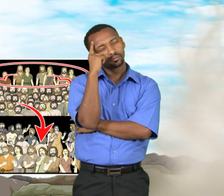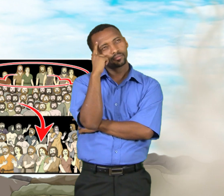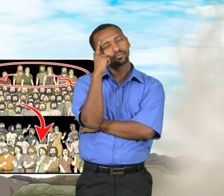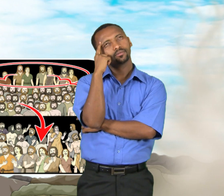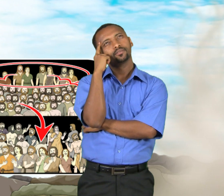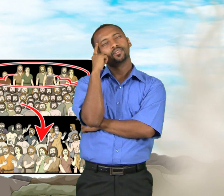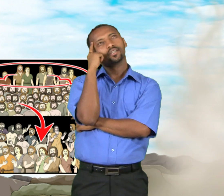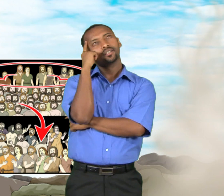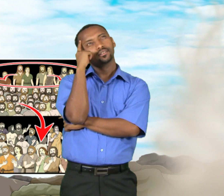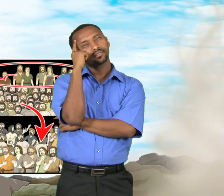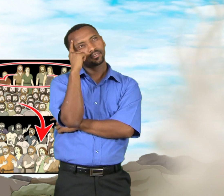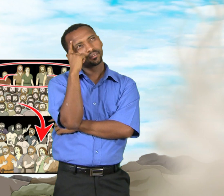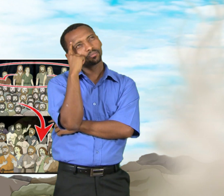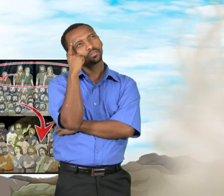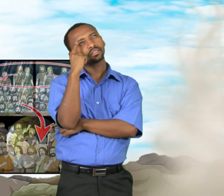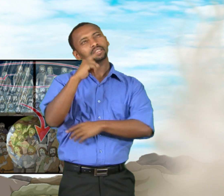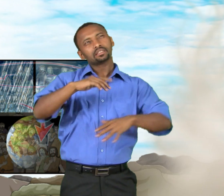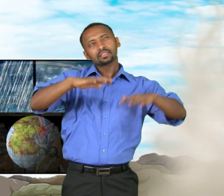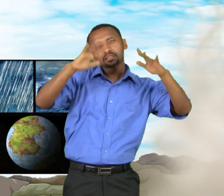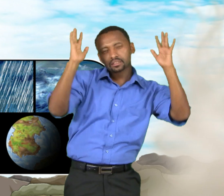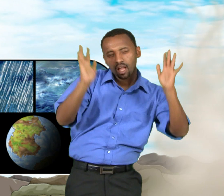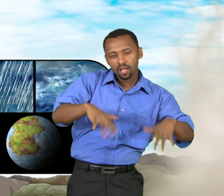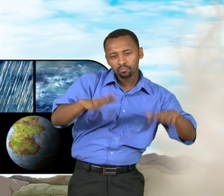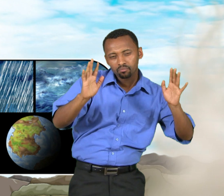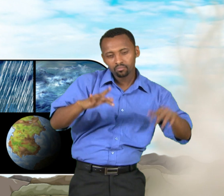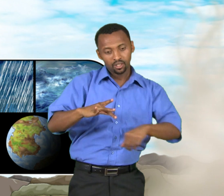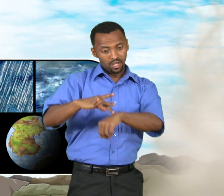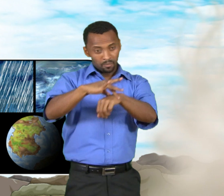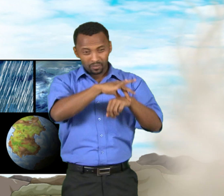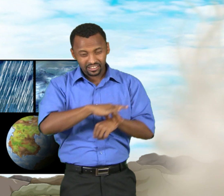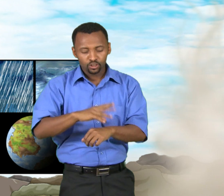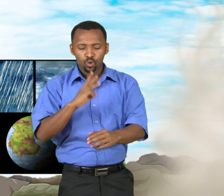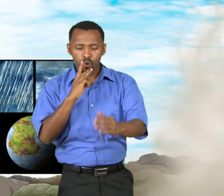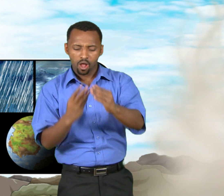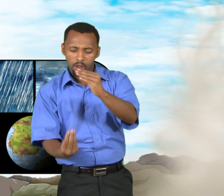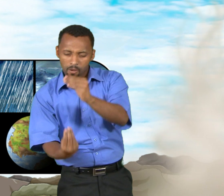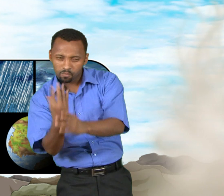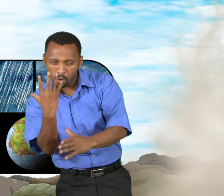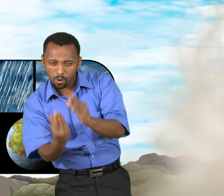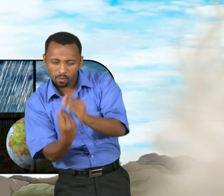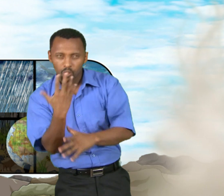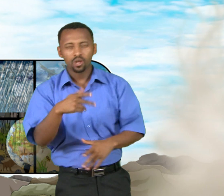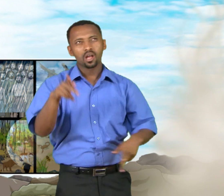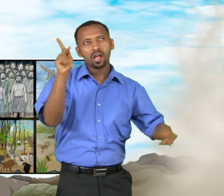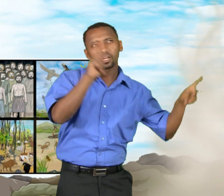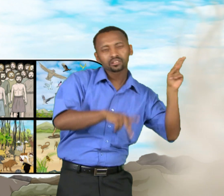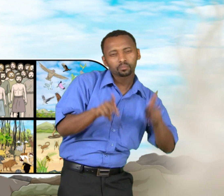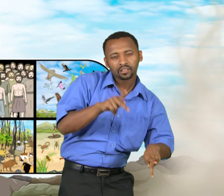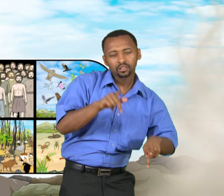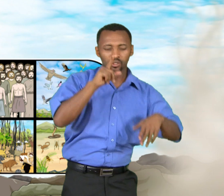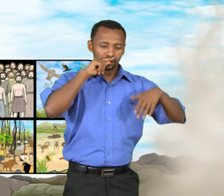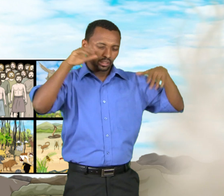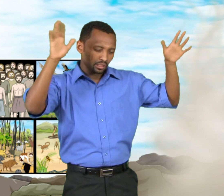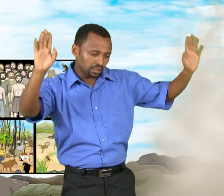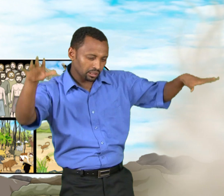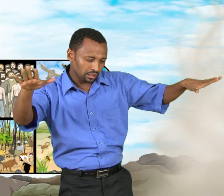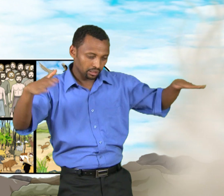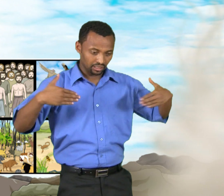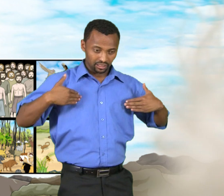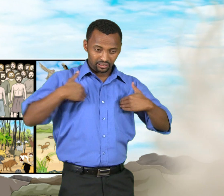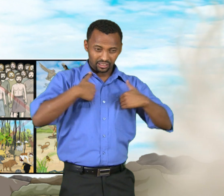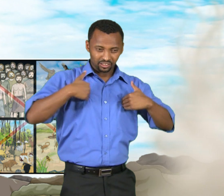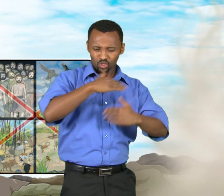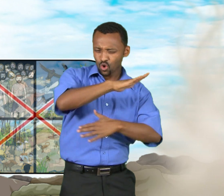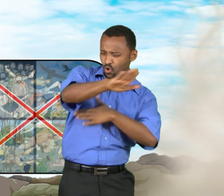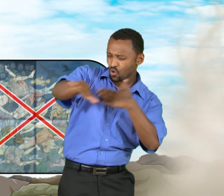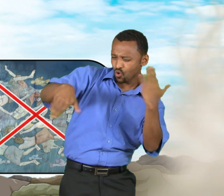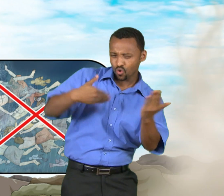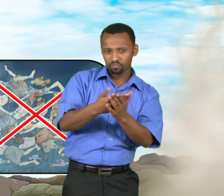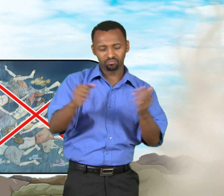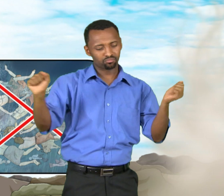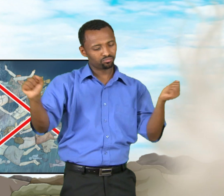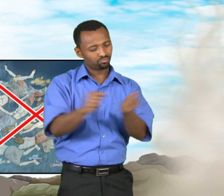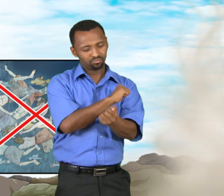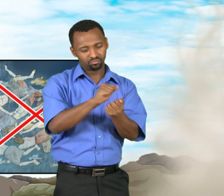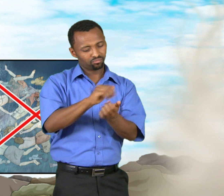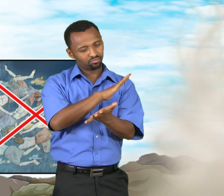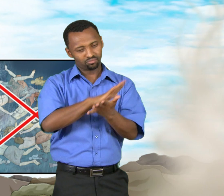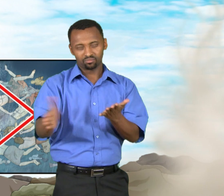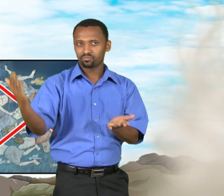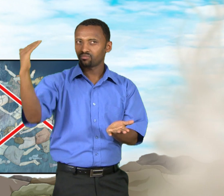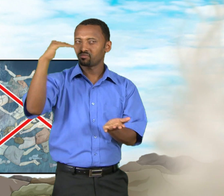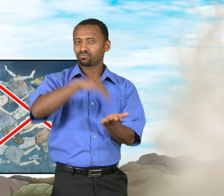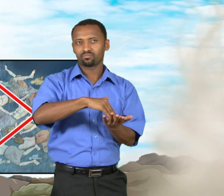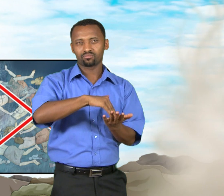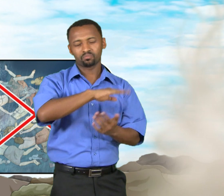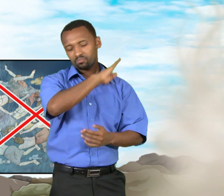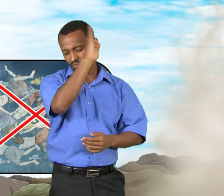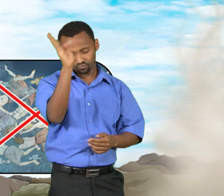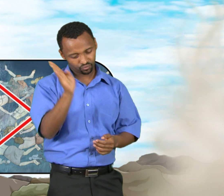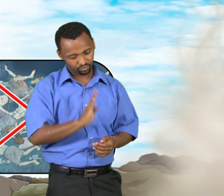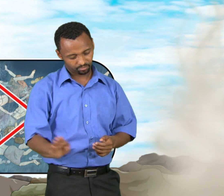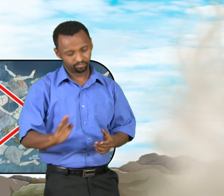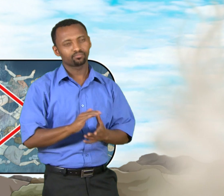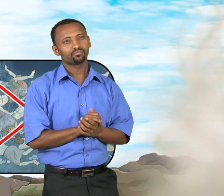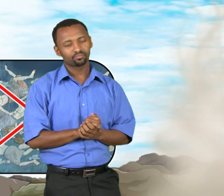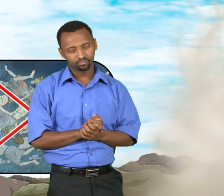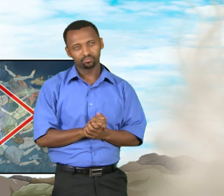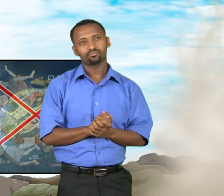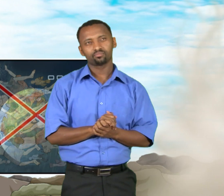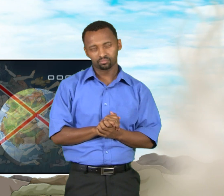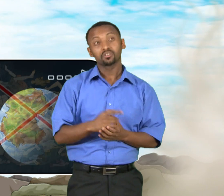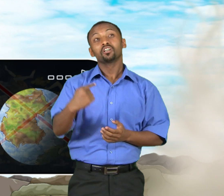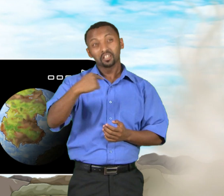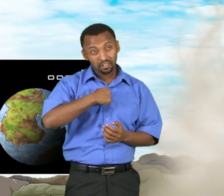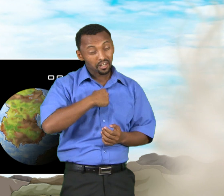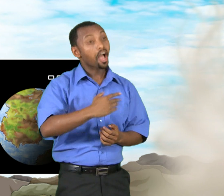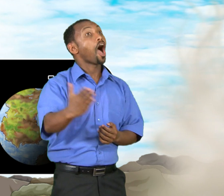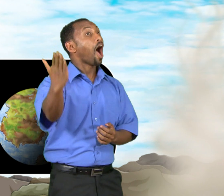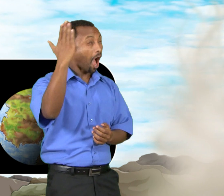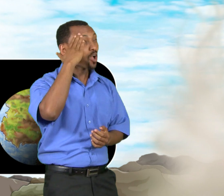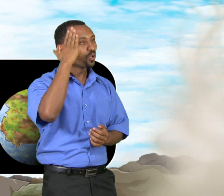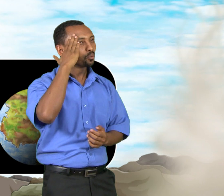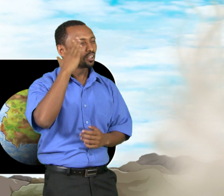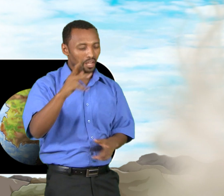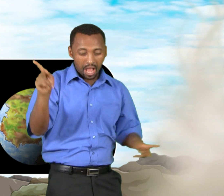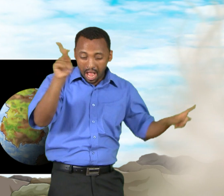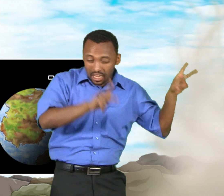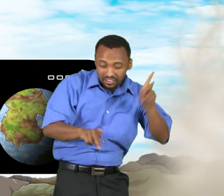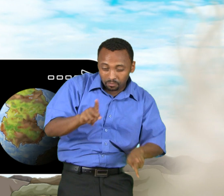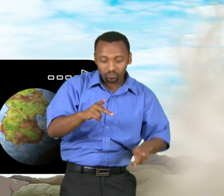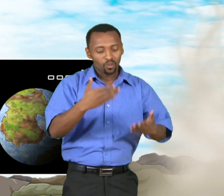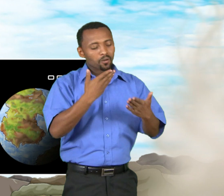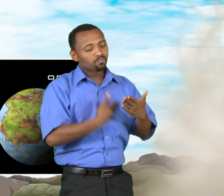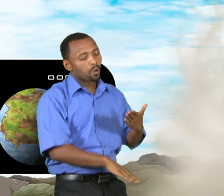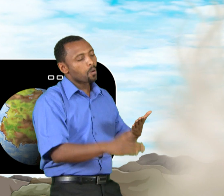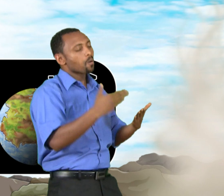And never again will I destroy all living creatures as I have done.